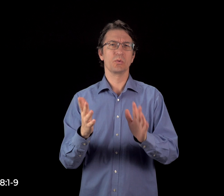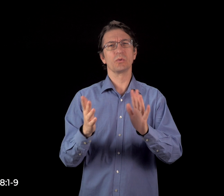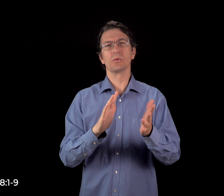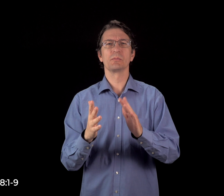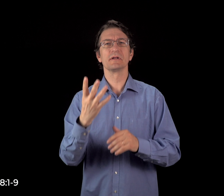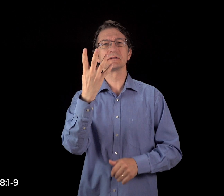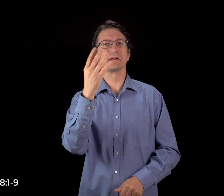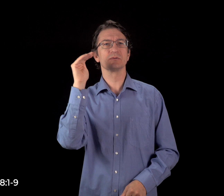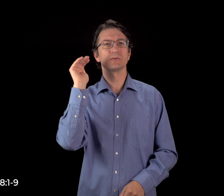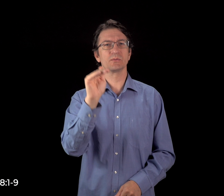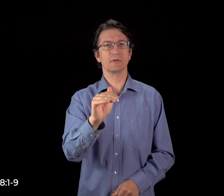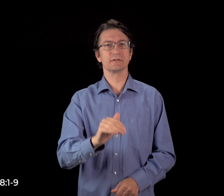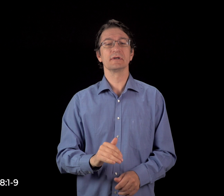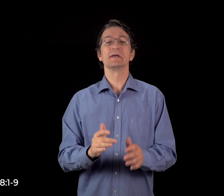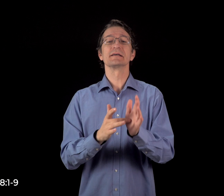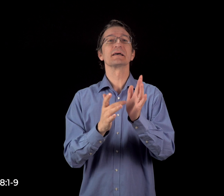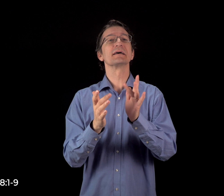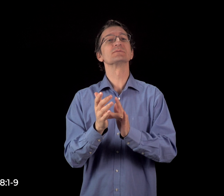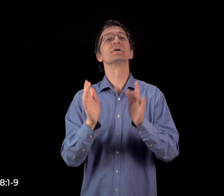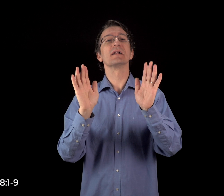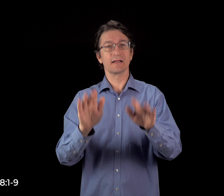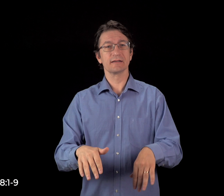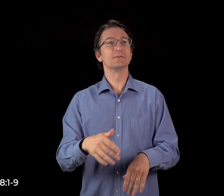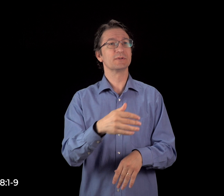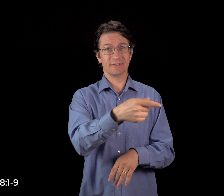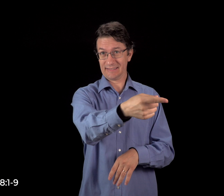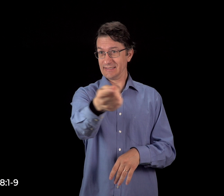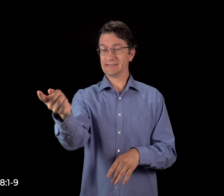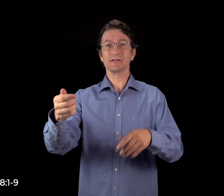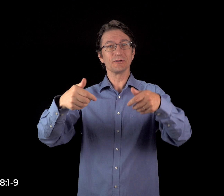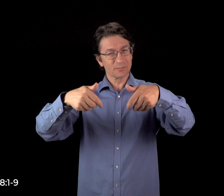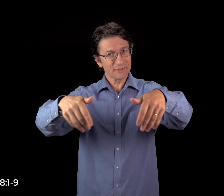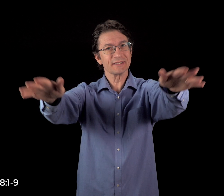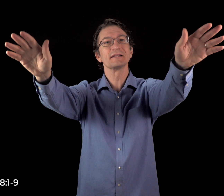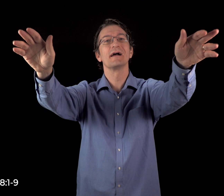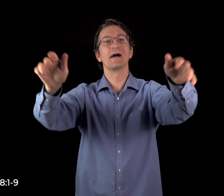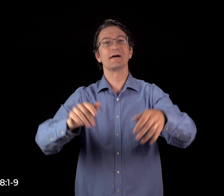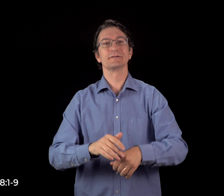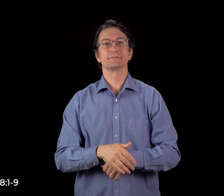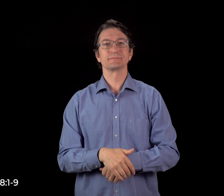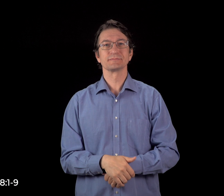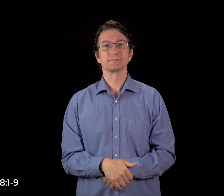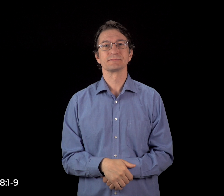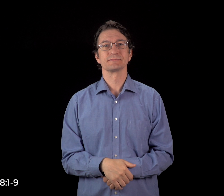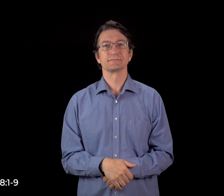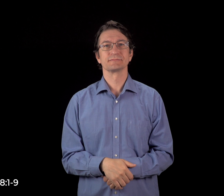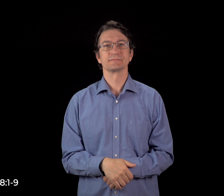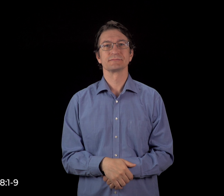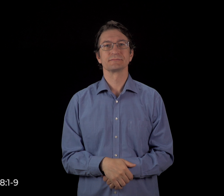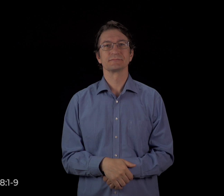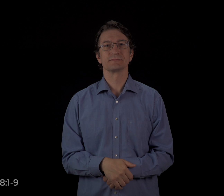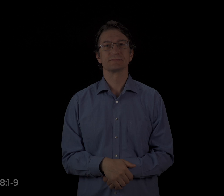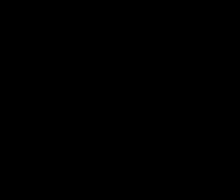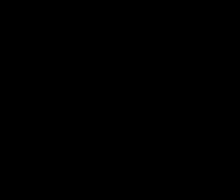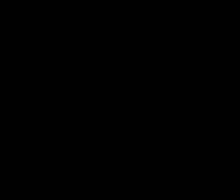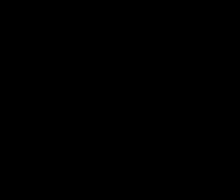As soon as Jesus had dismissed the crowd,